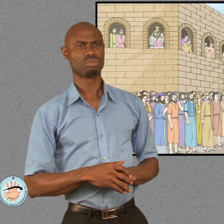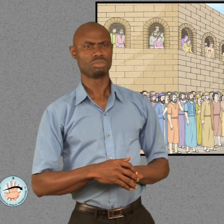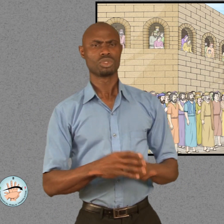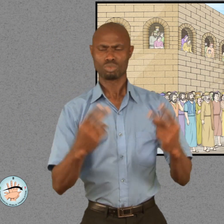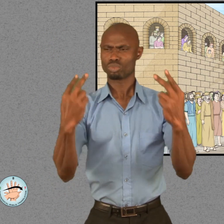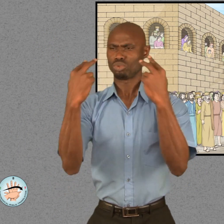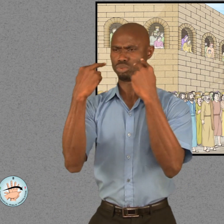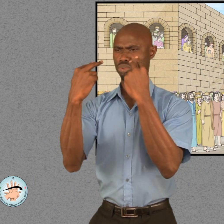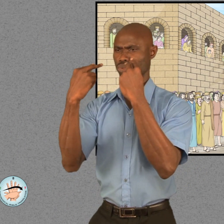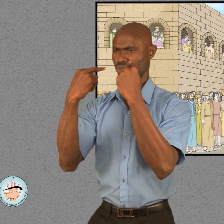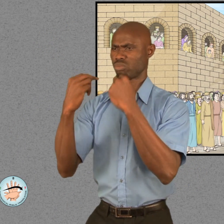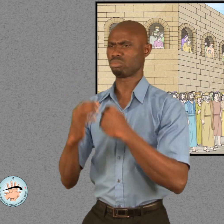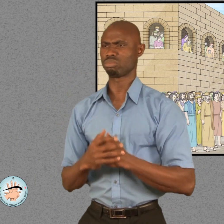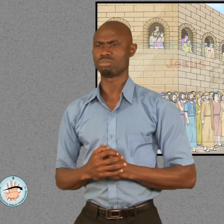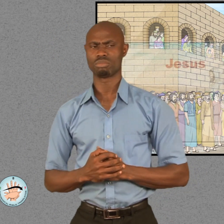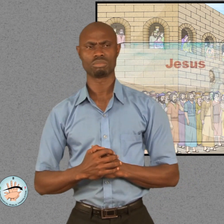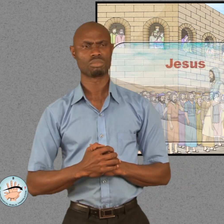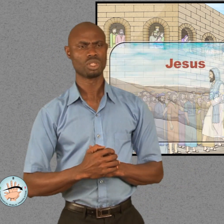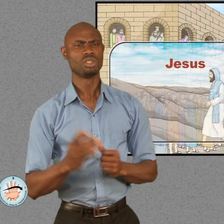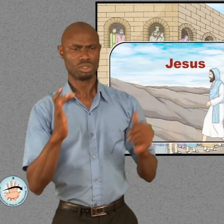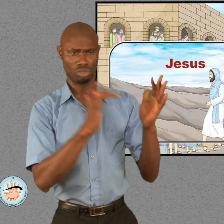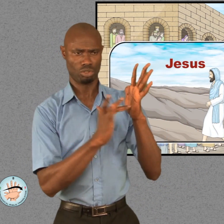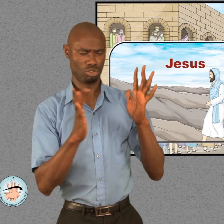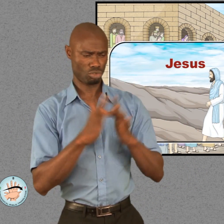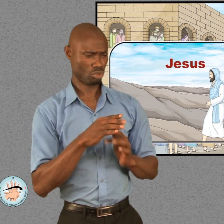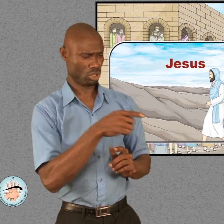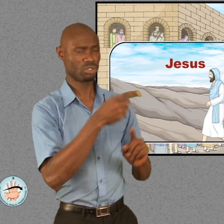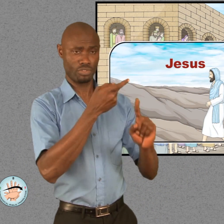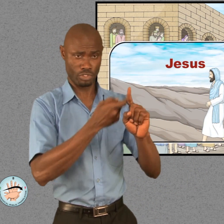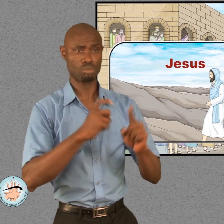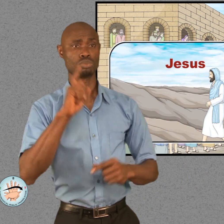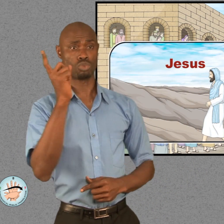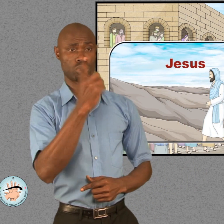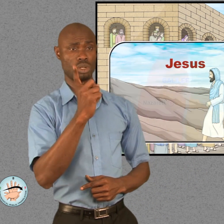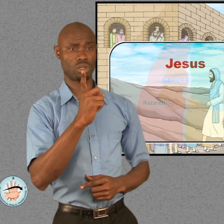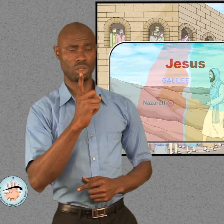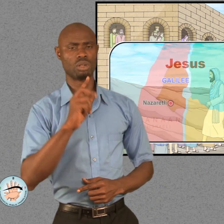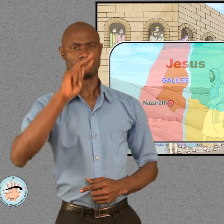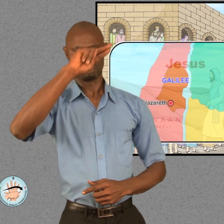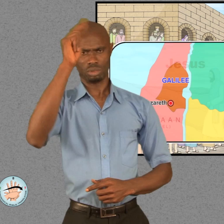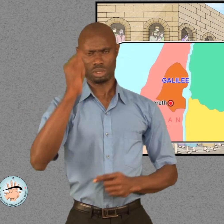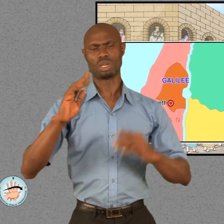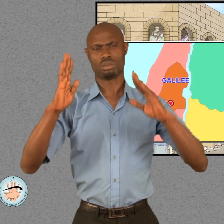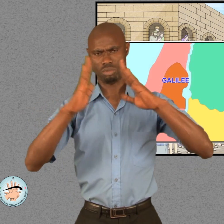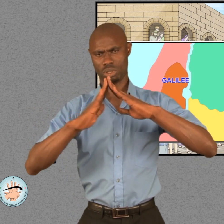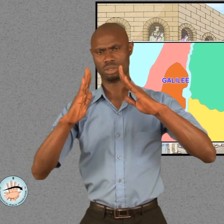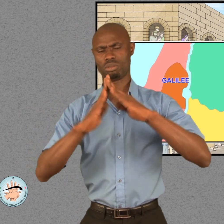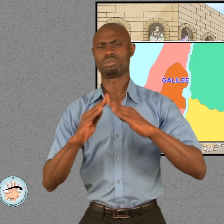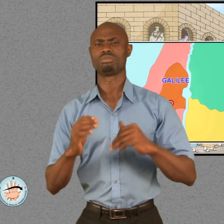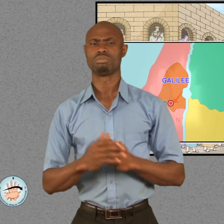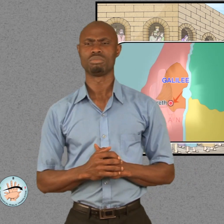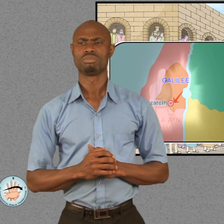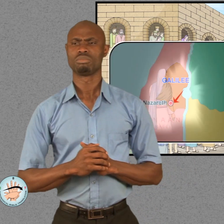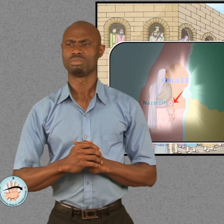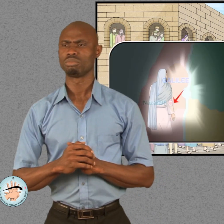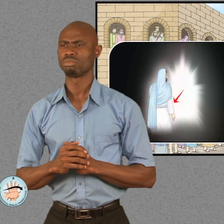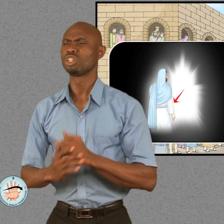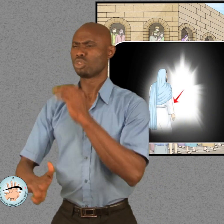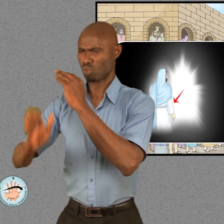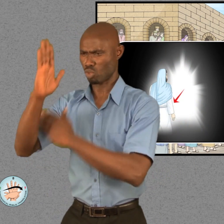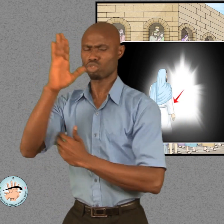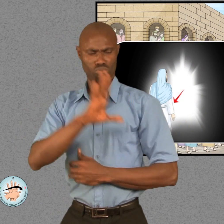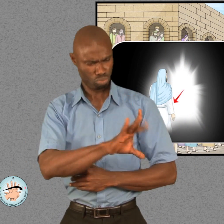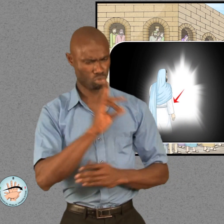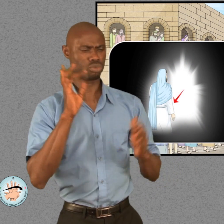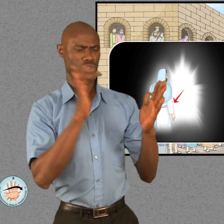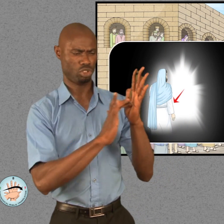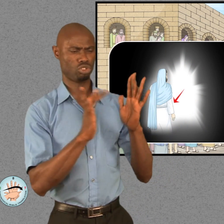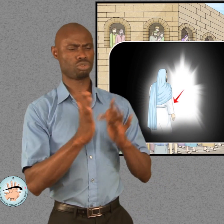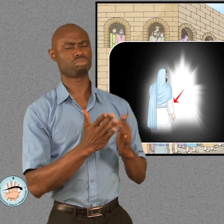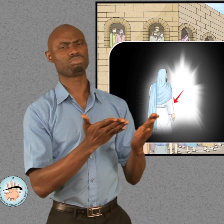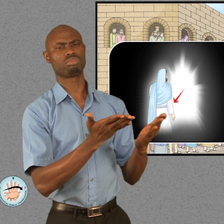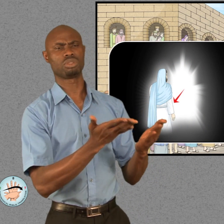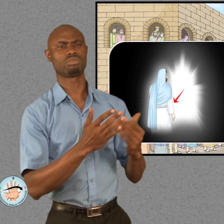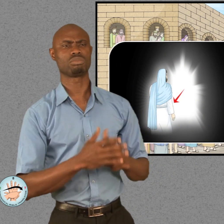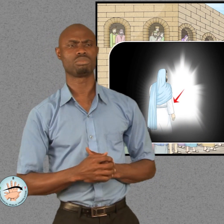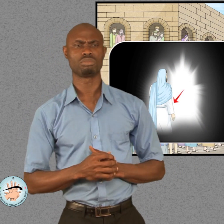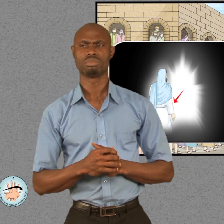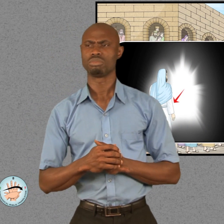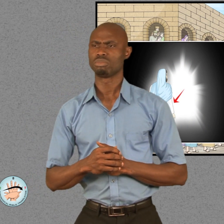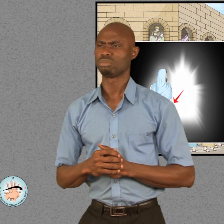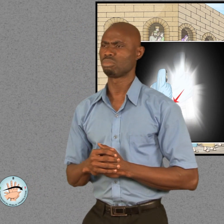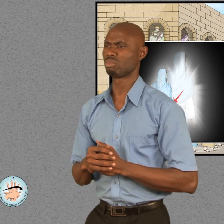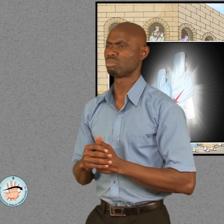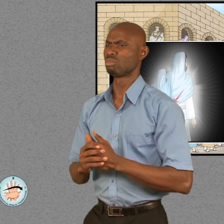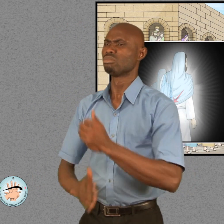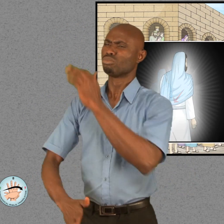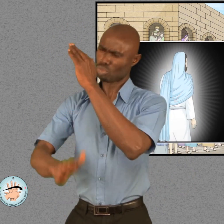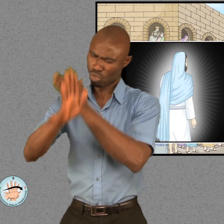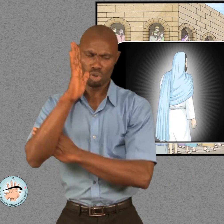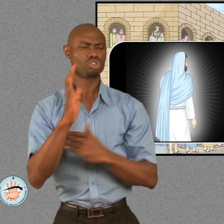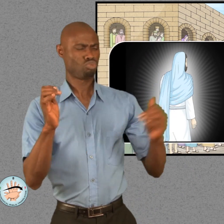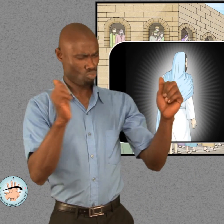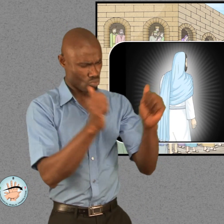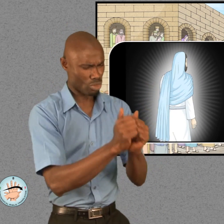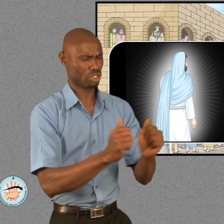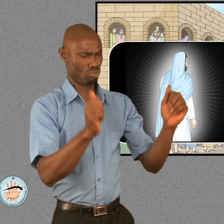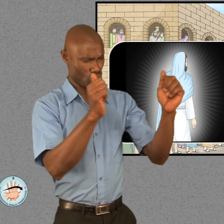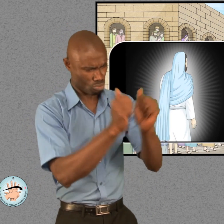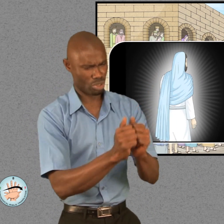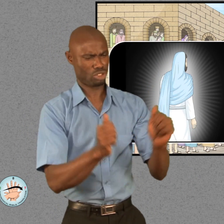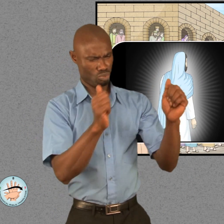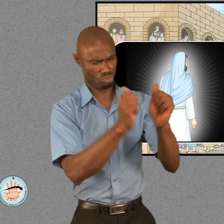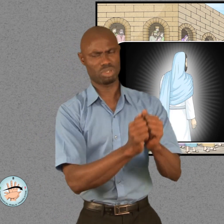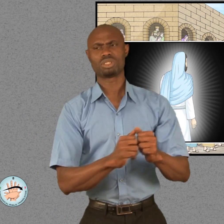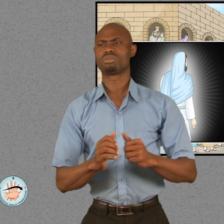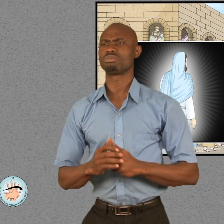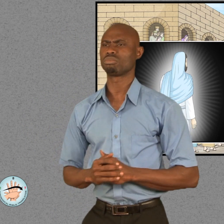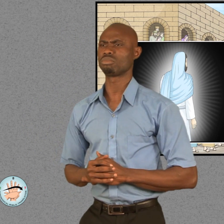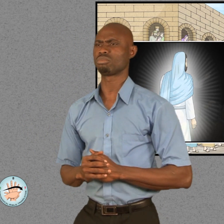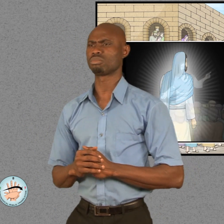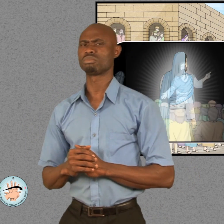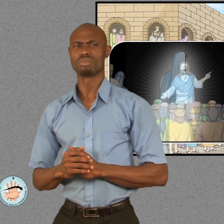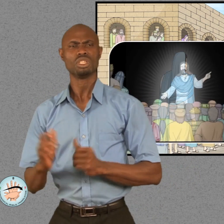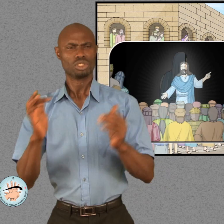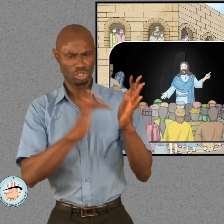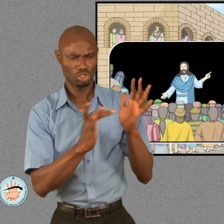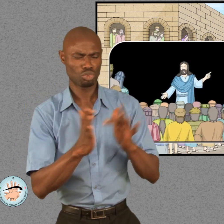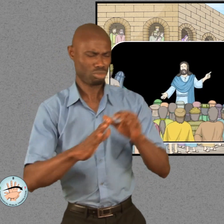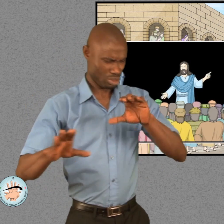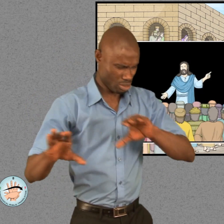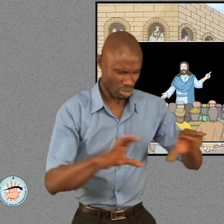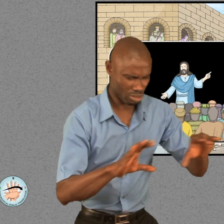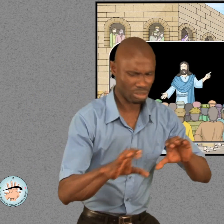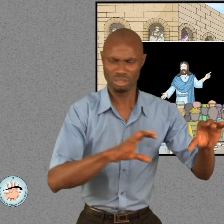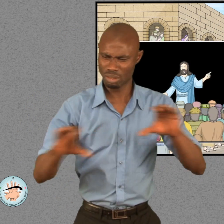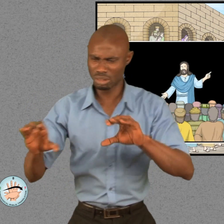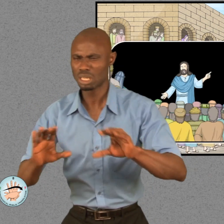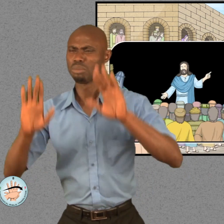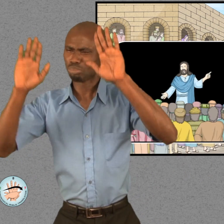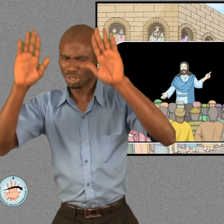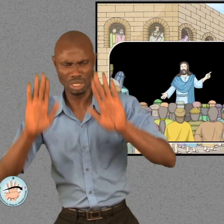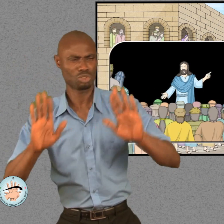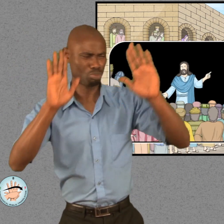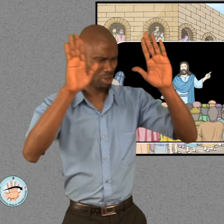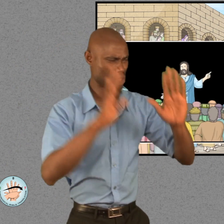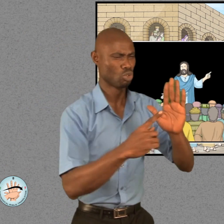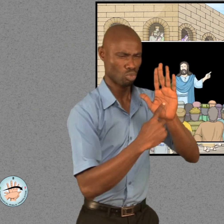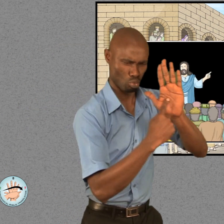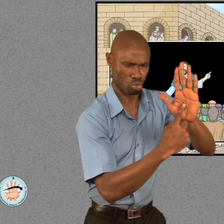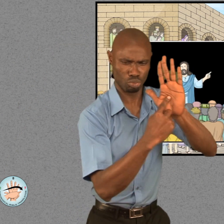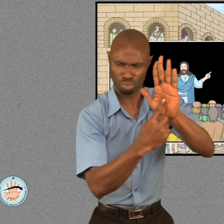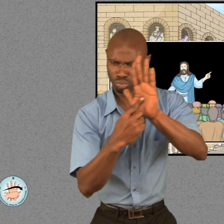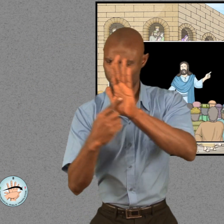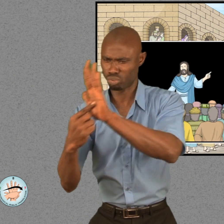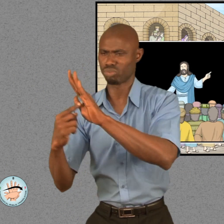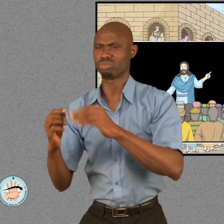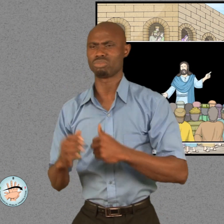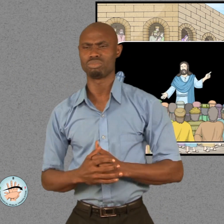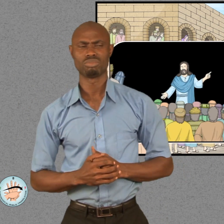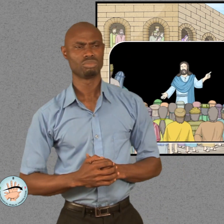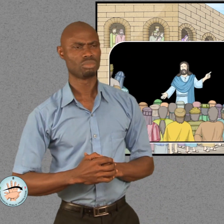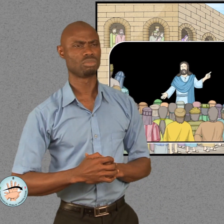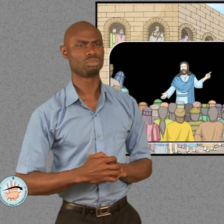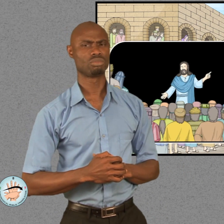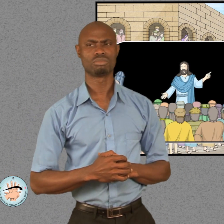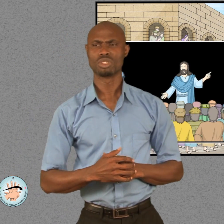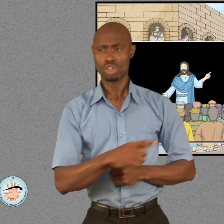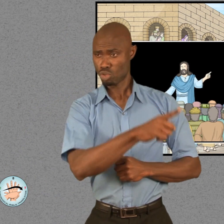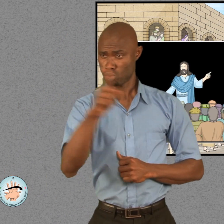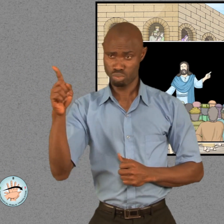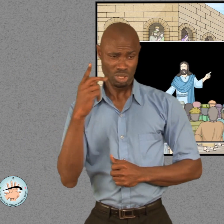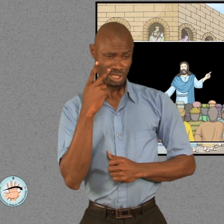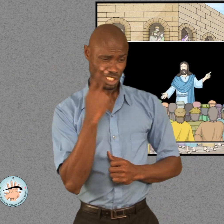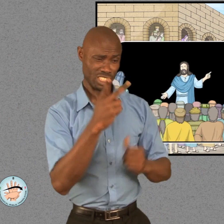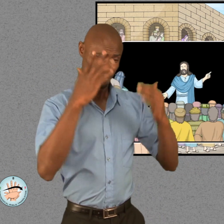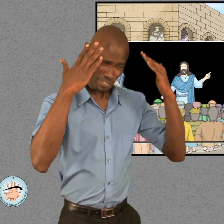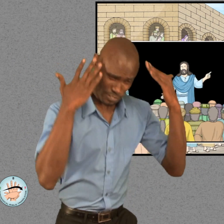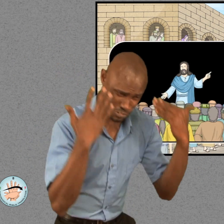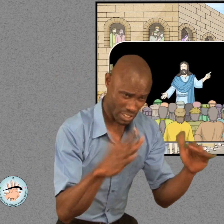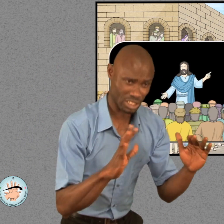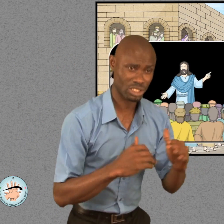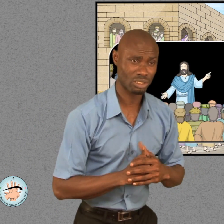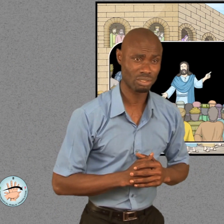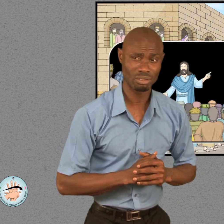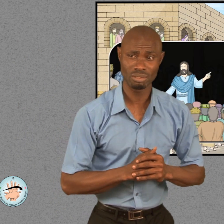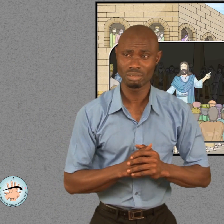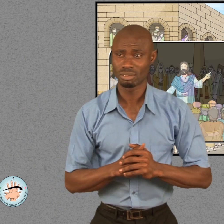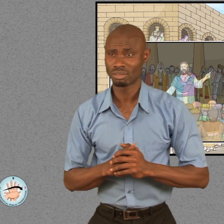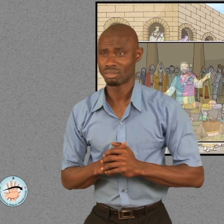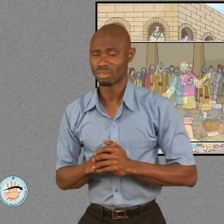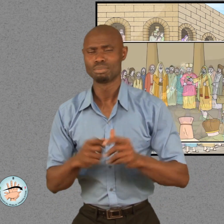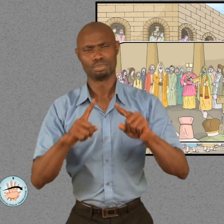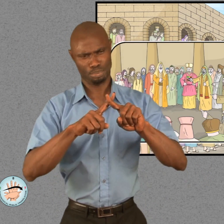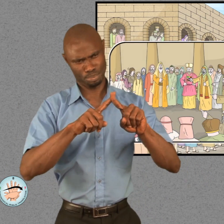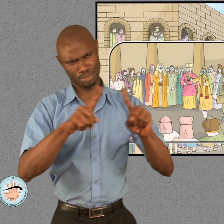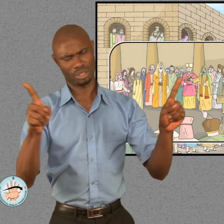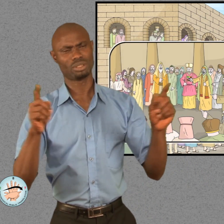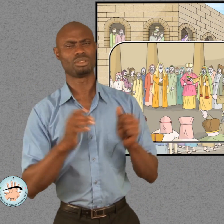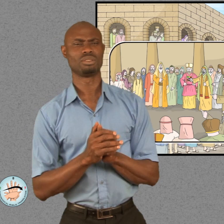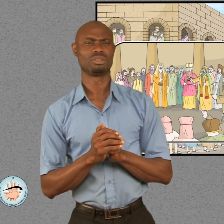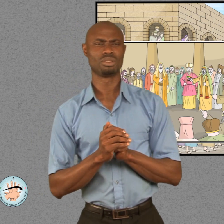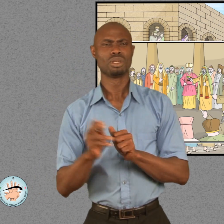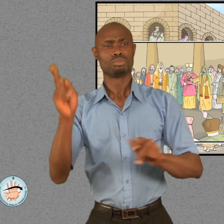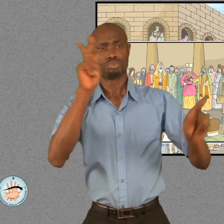Men of Israel, listen to this message: Jesus of Nazareth was a man certified by God to you by miracles, wonders, and signs, which God did among you through Him, as you yourselves know.